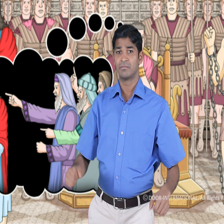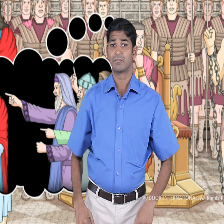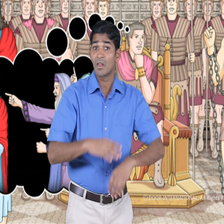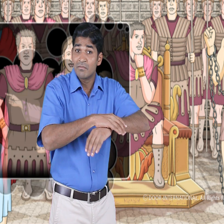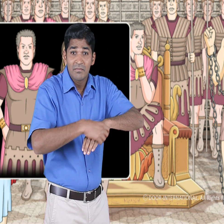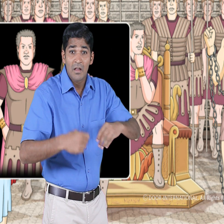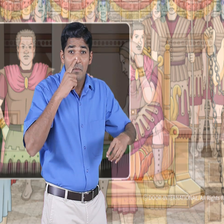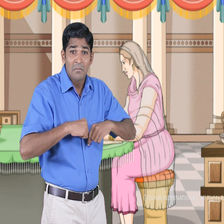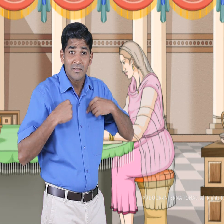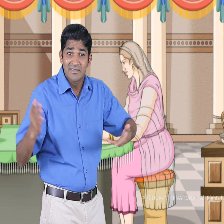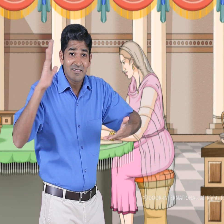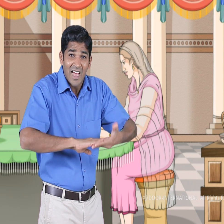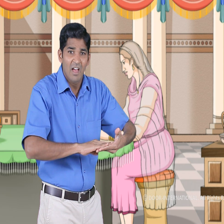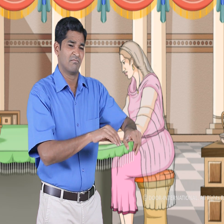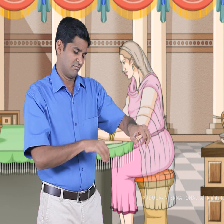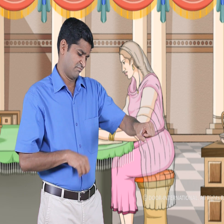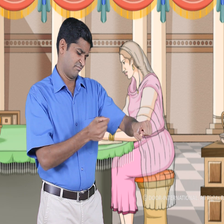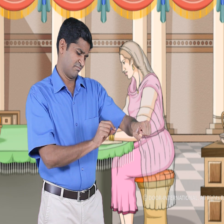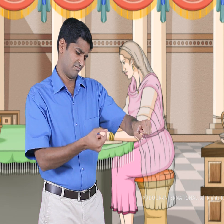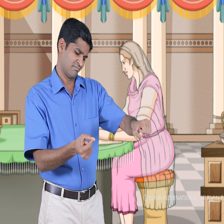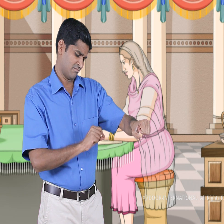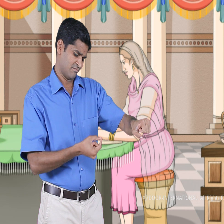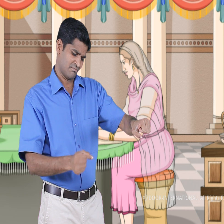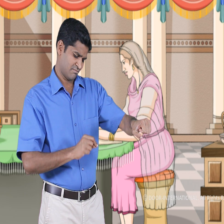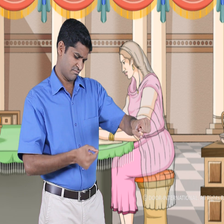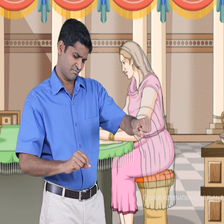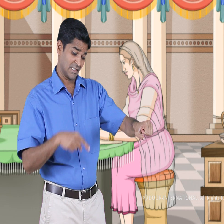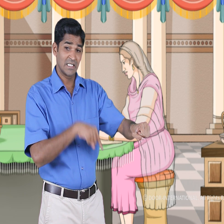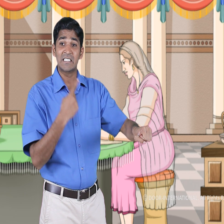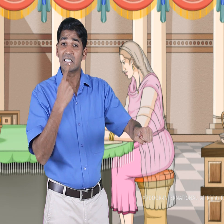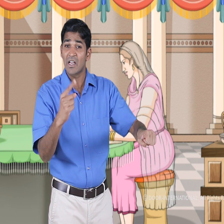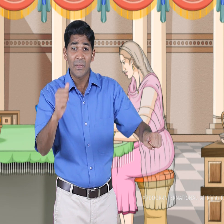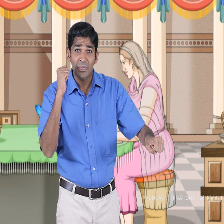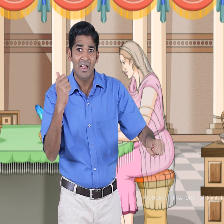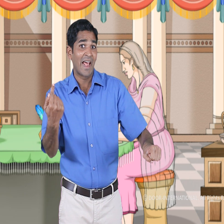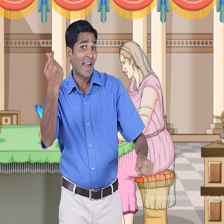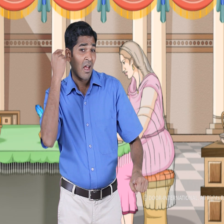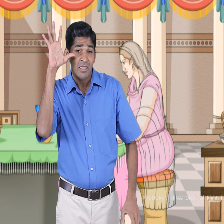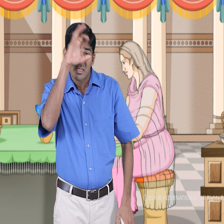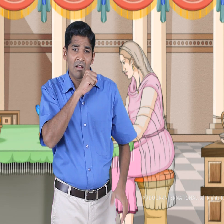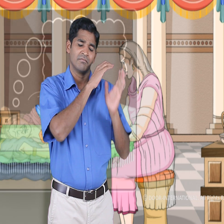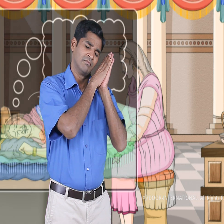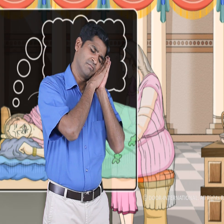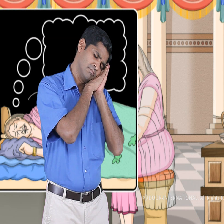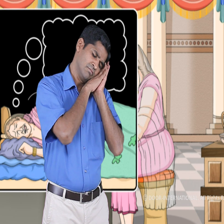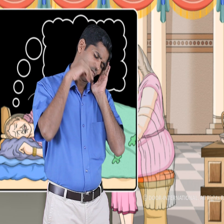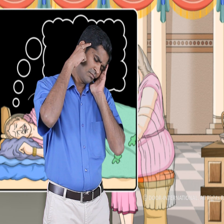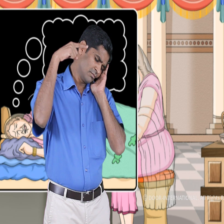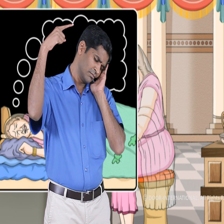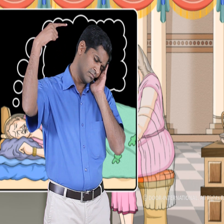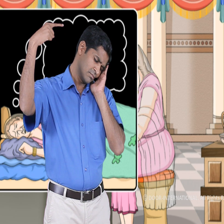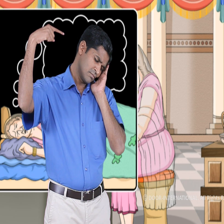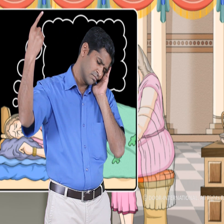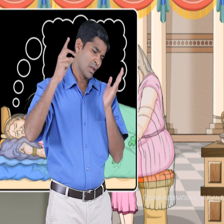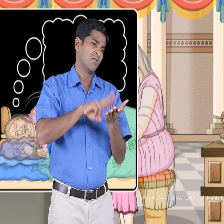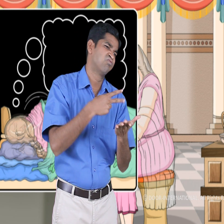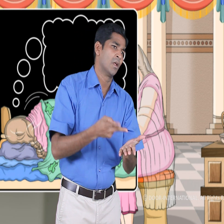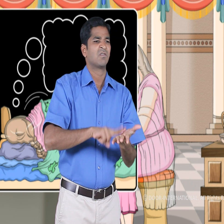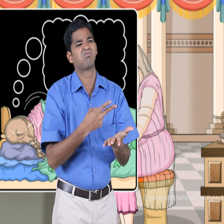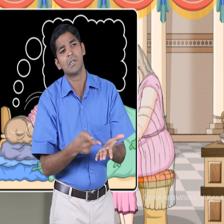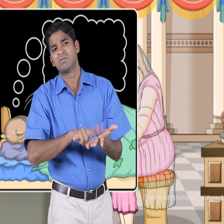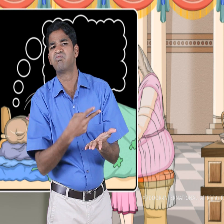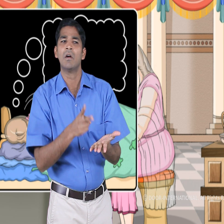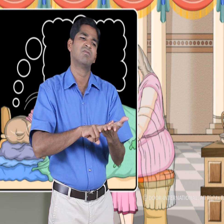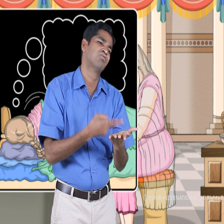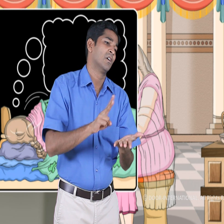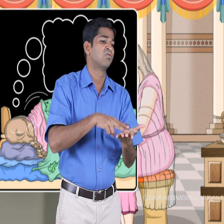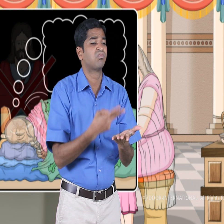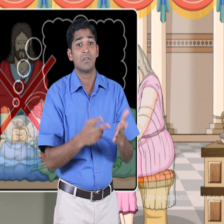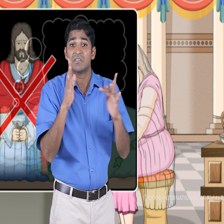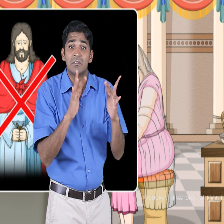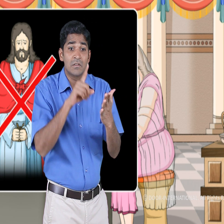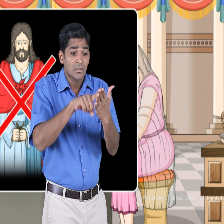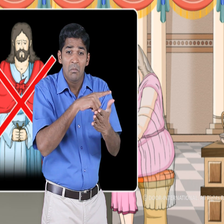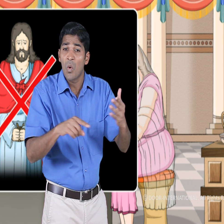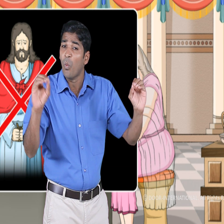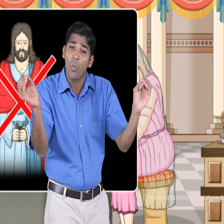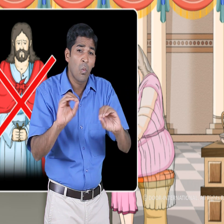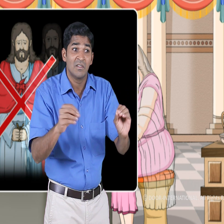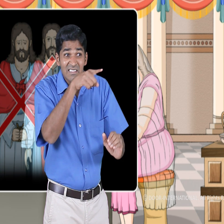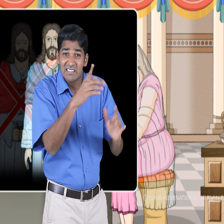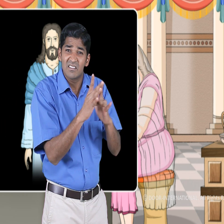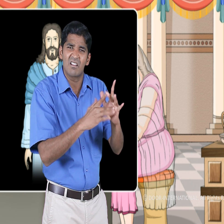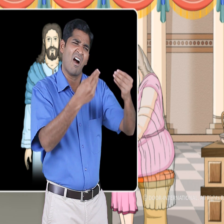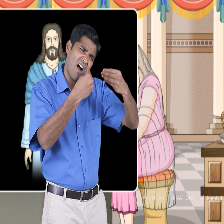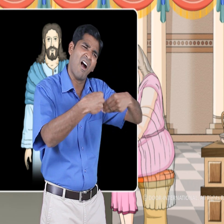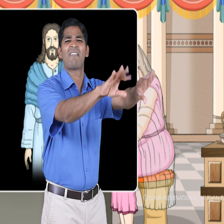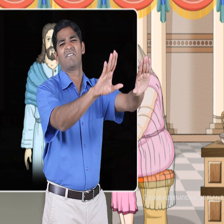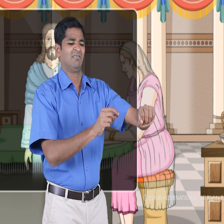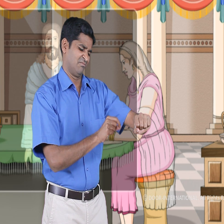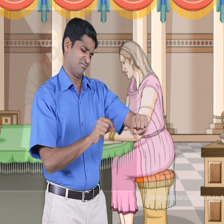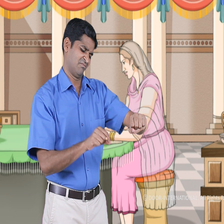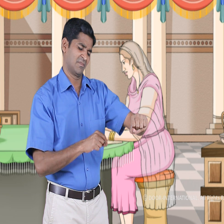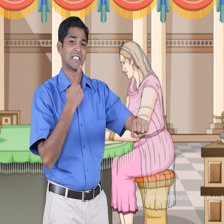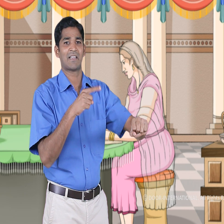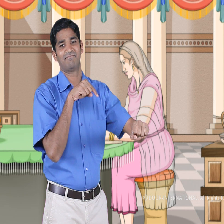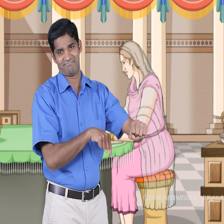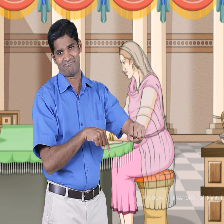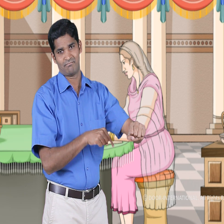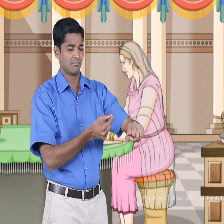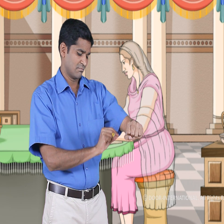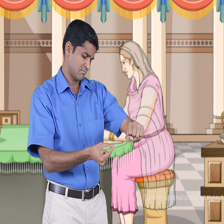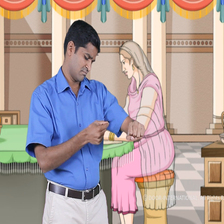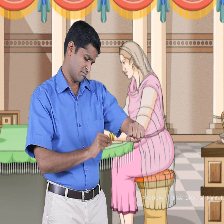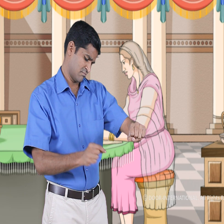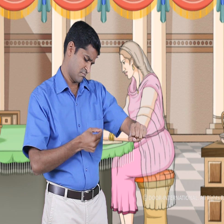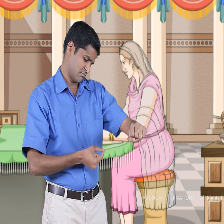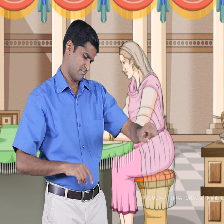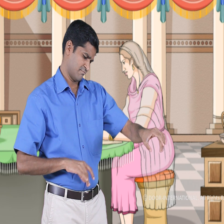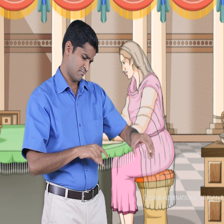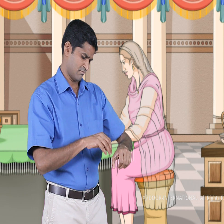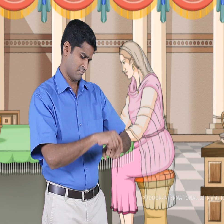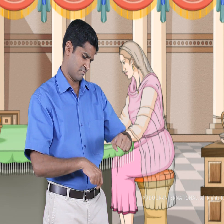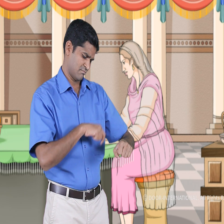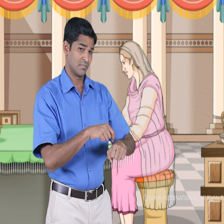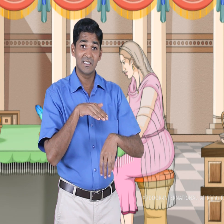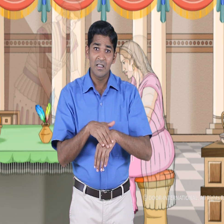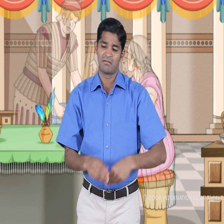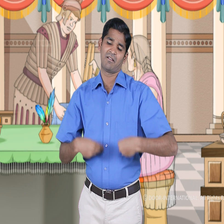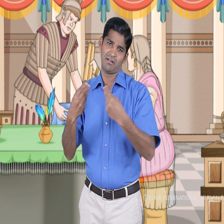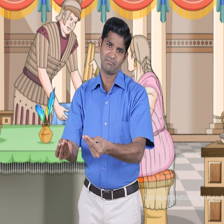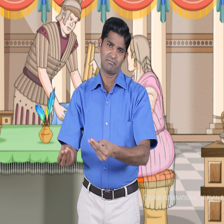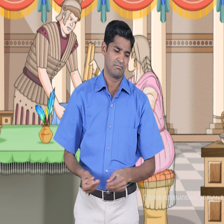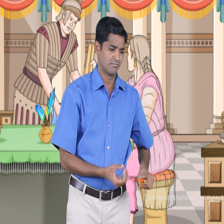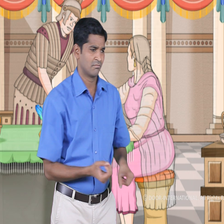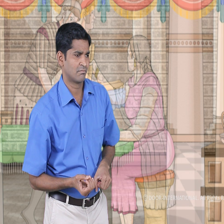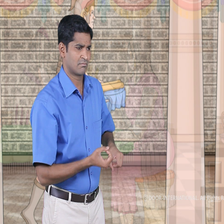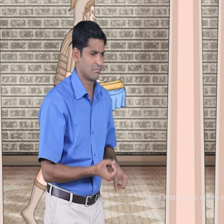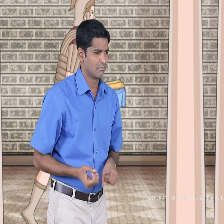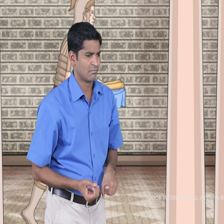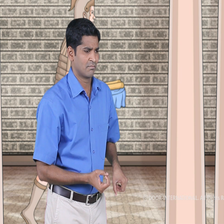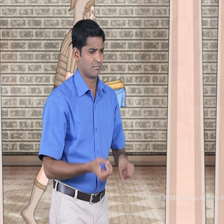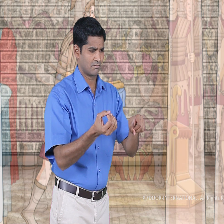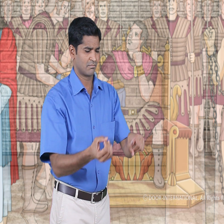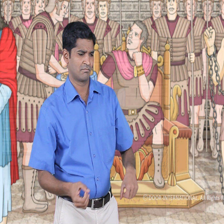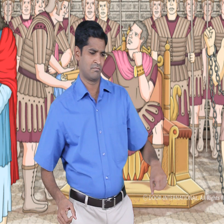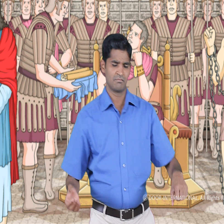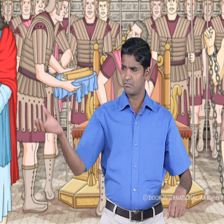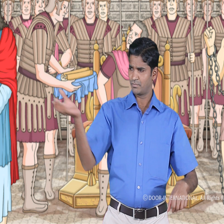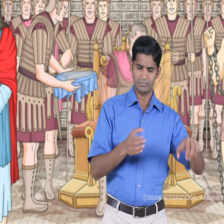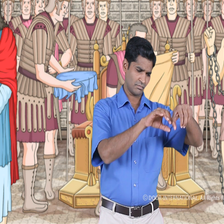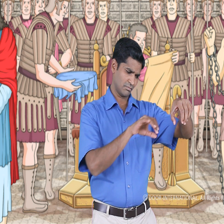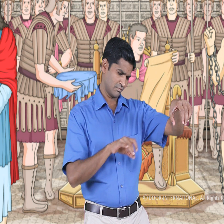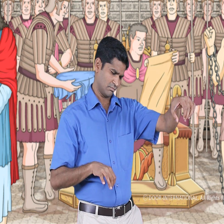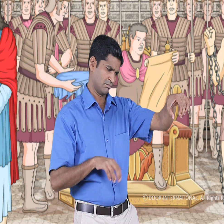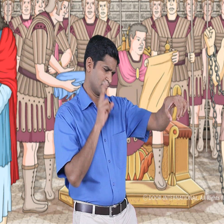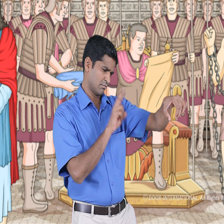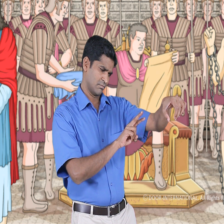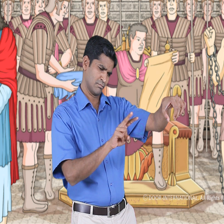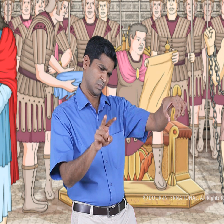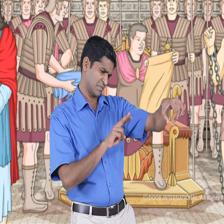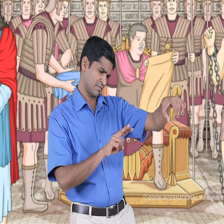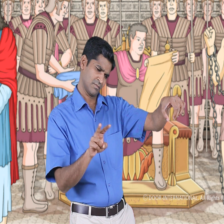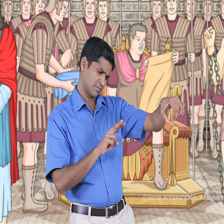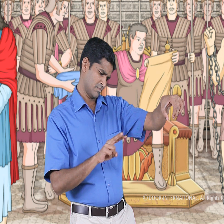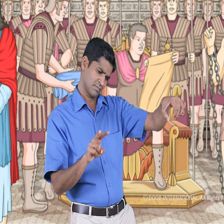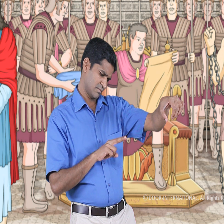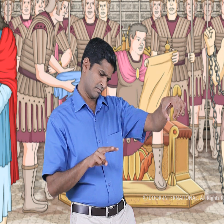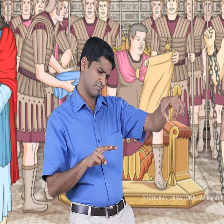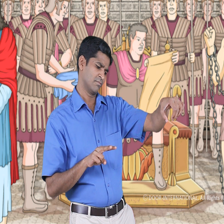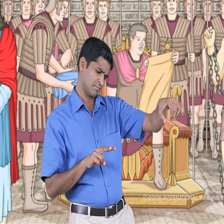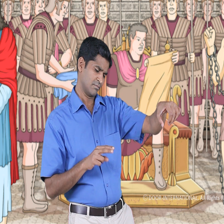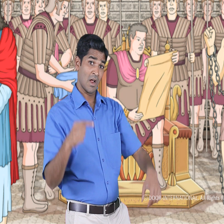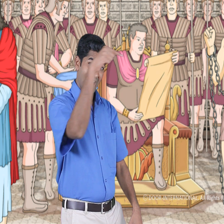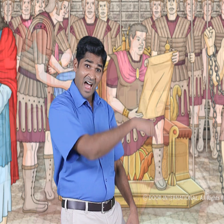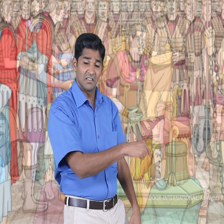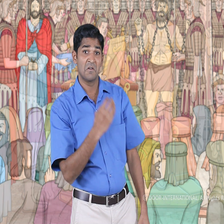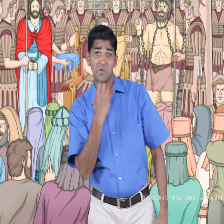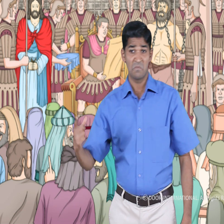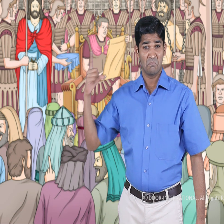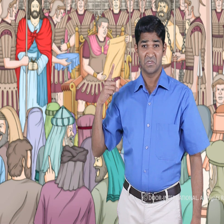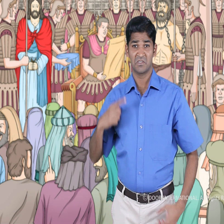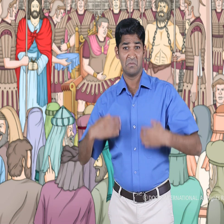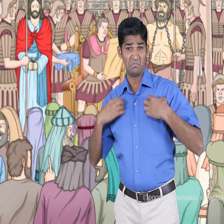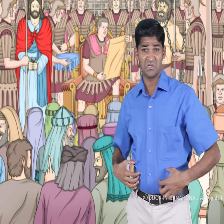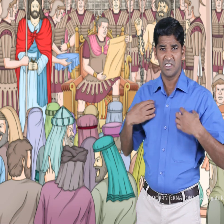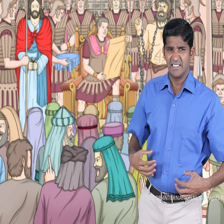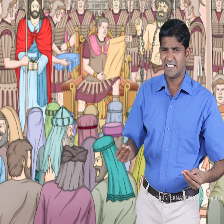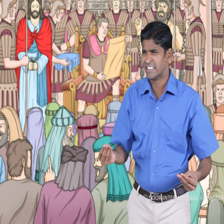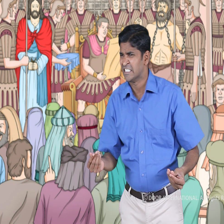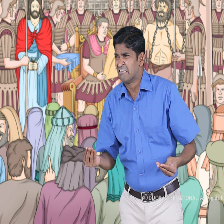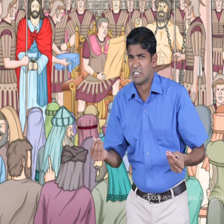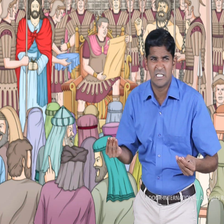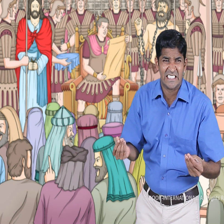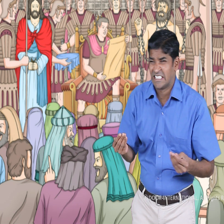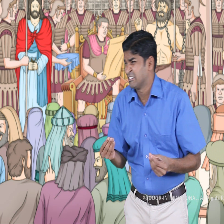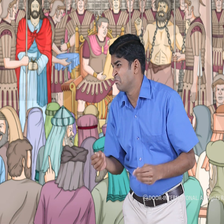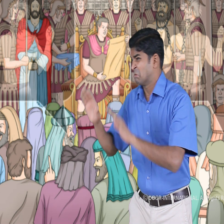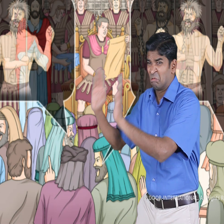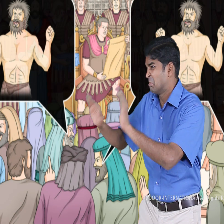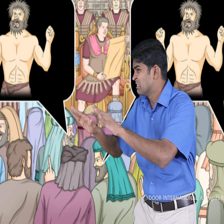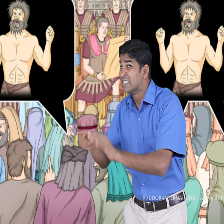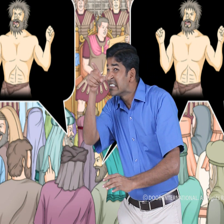While Pilate was sitting on the judgment seat, his wife sent him this message: “Have nothing to do with that innocent man, for I have suffered terribly in a dream today because of Him.”